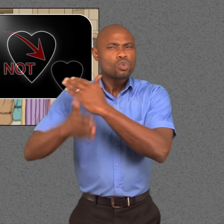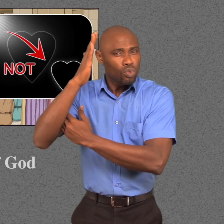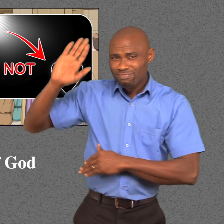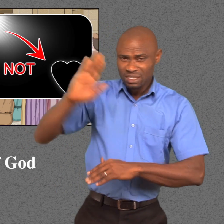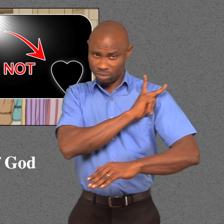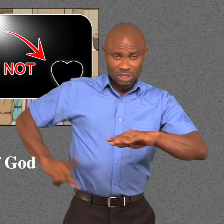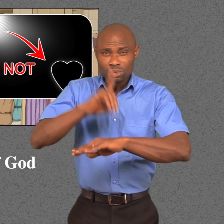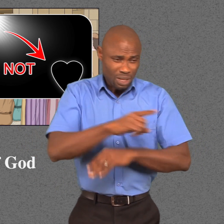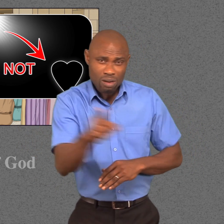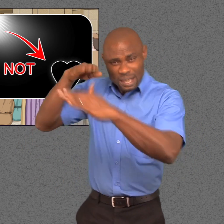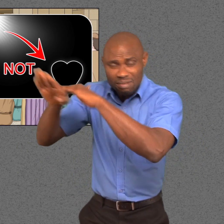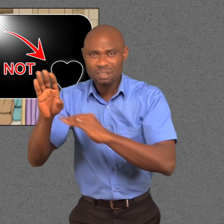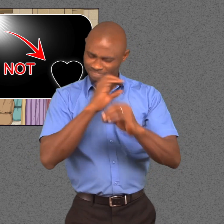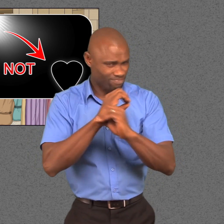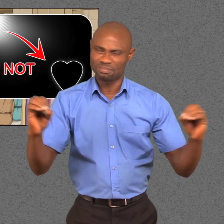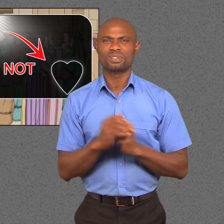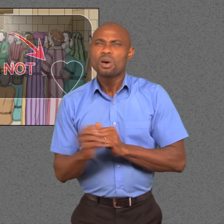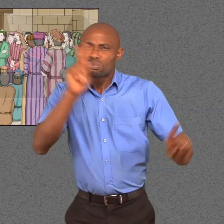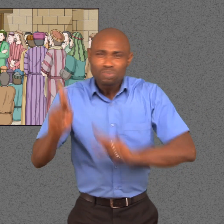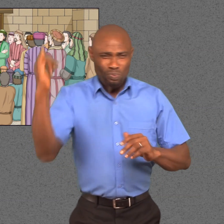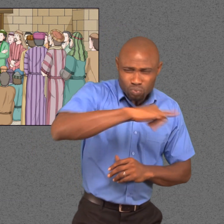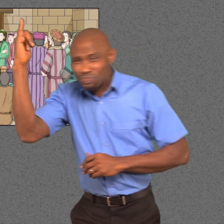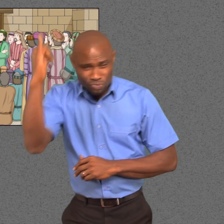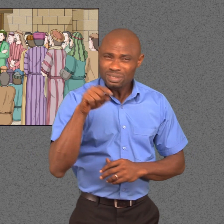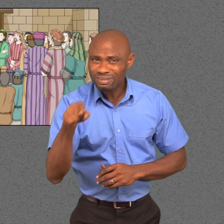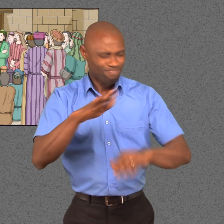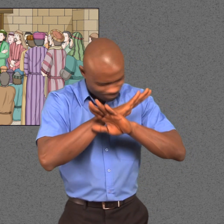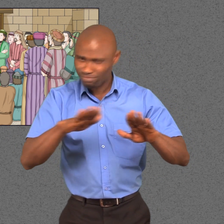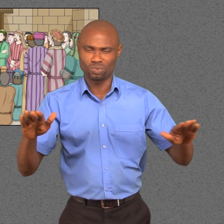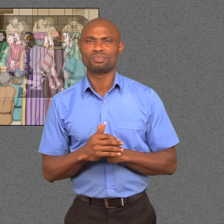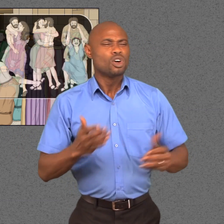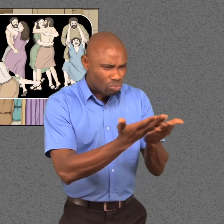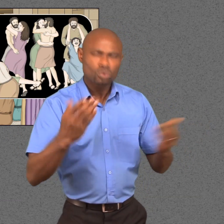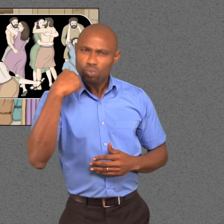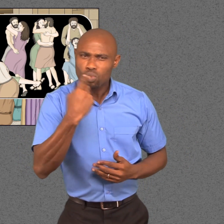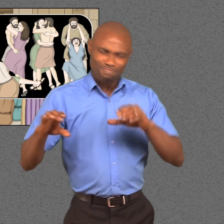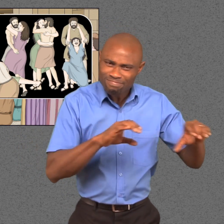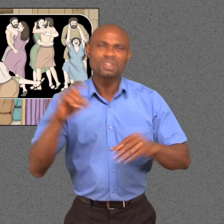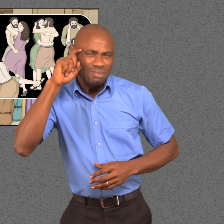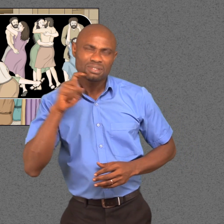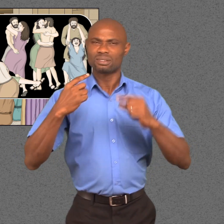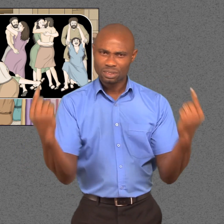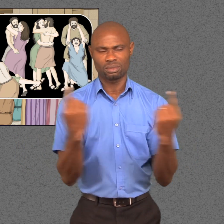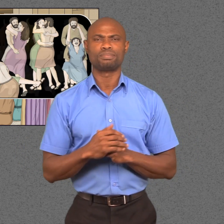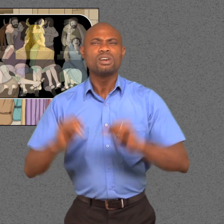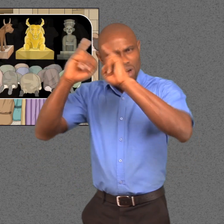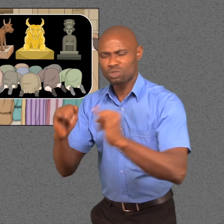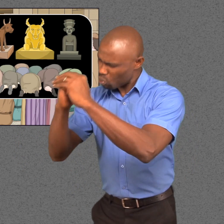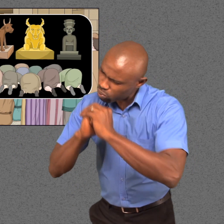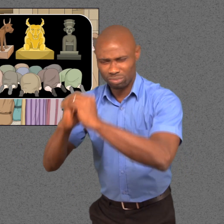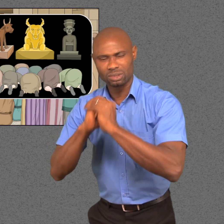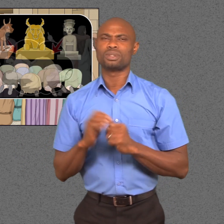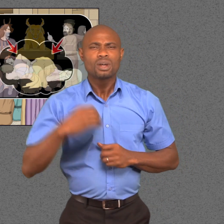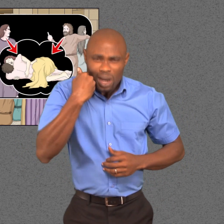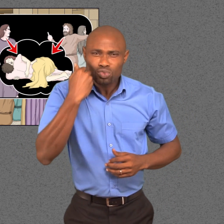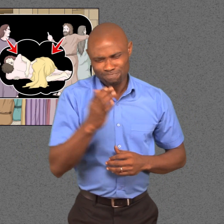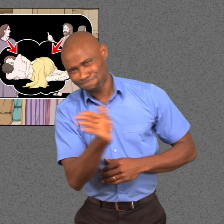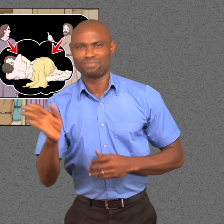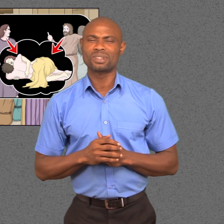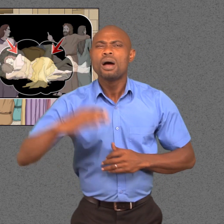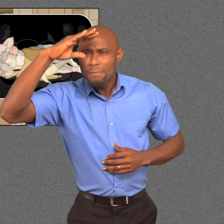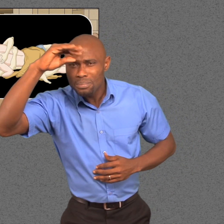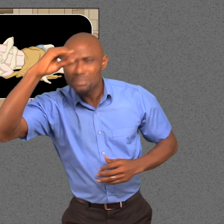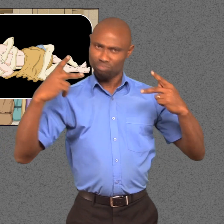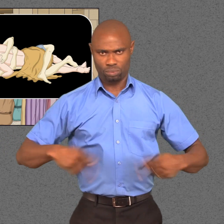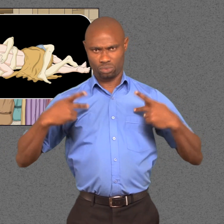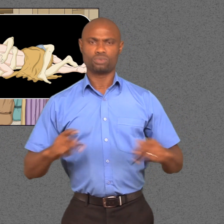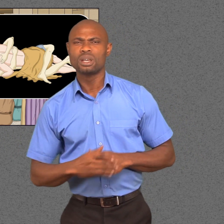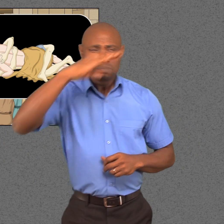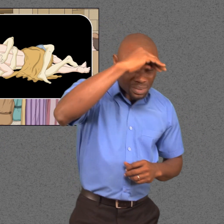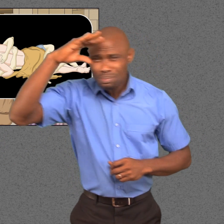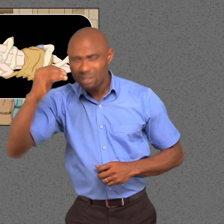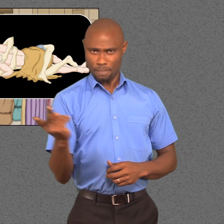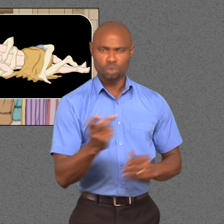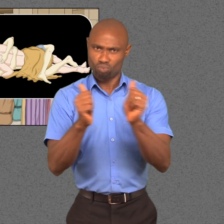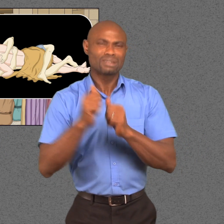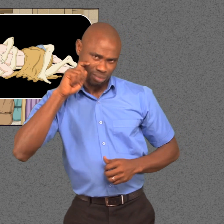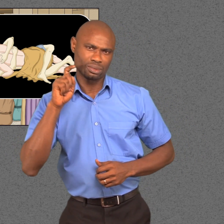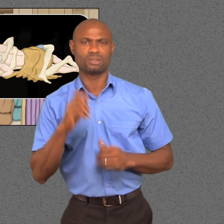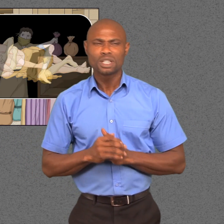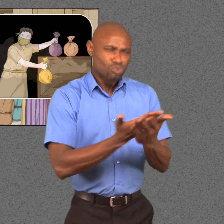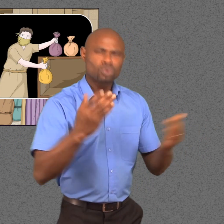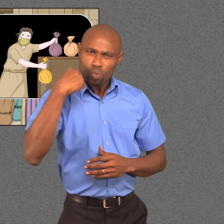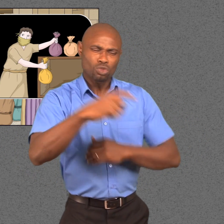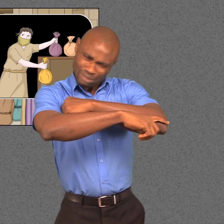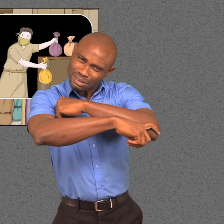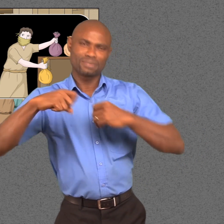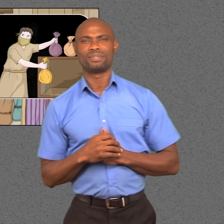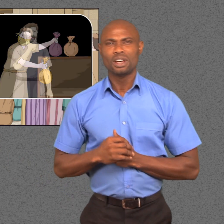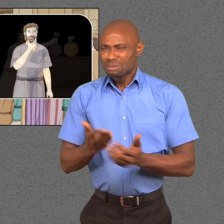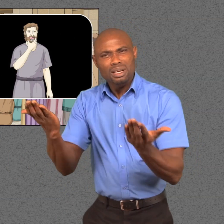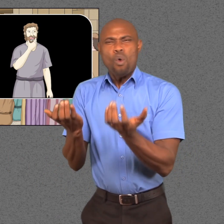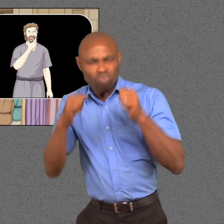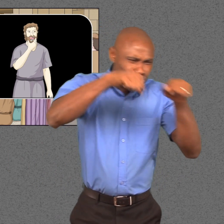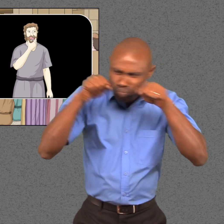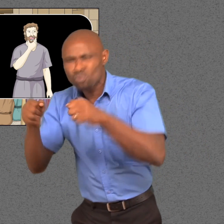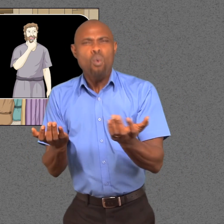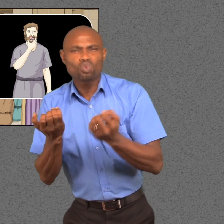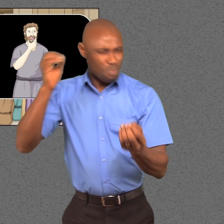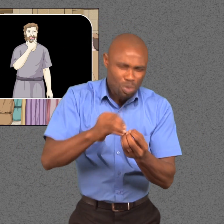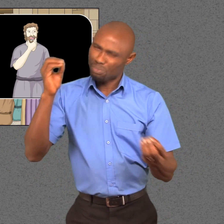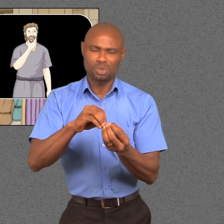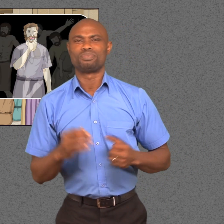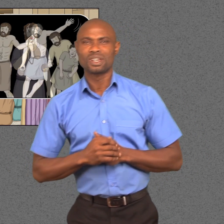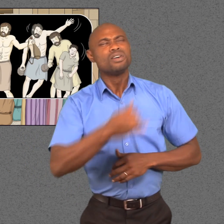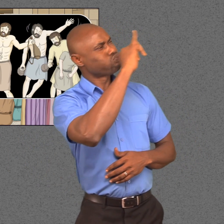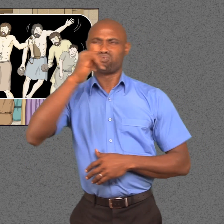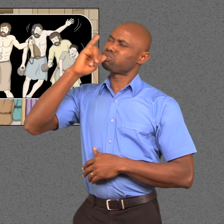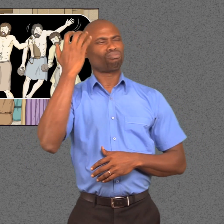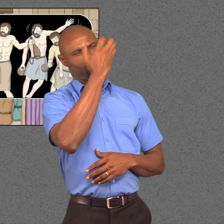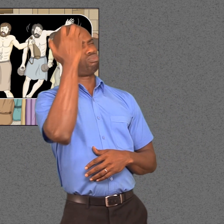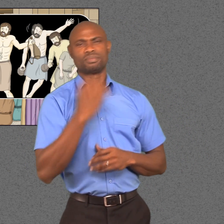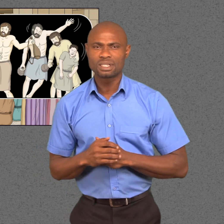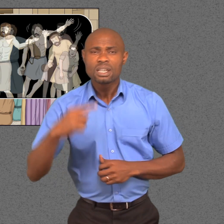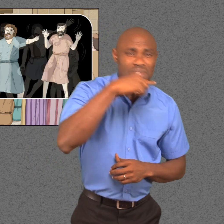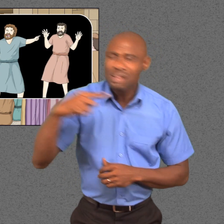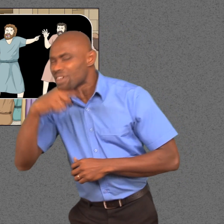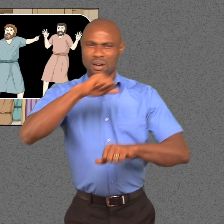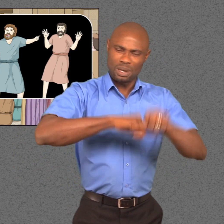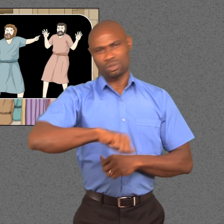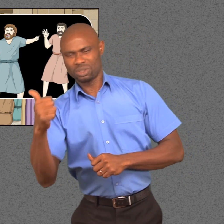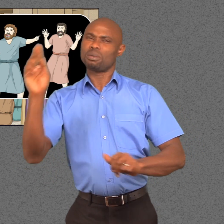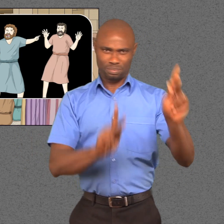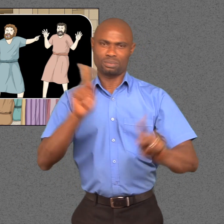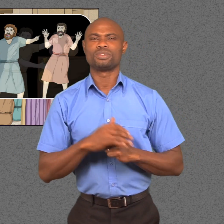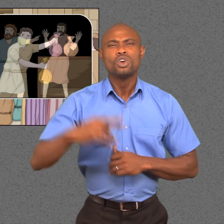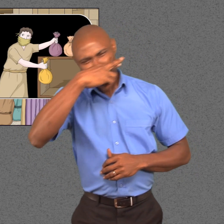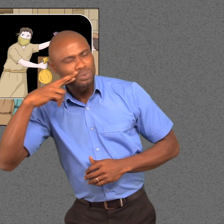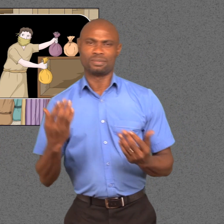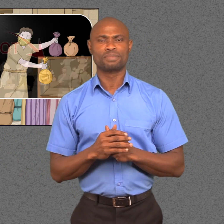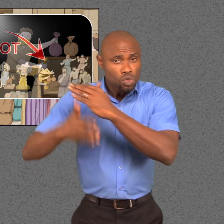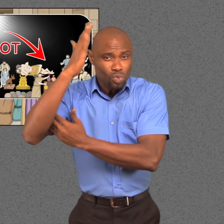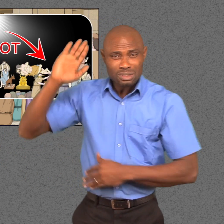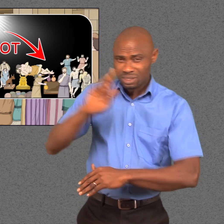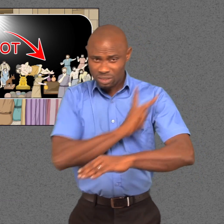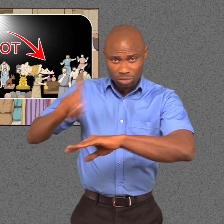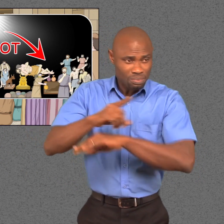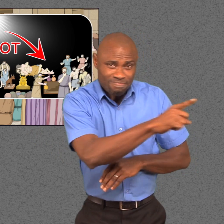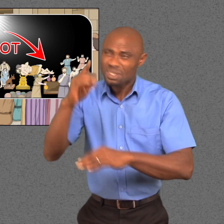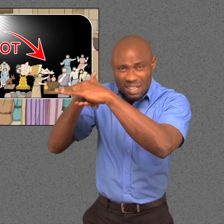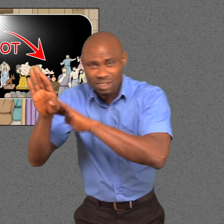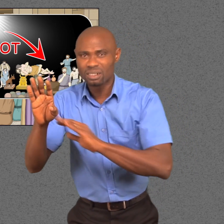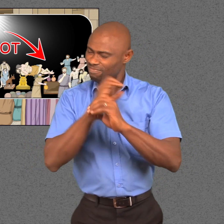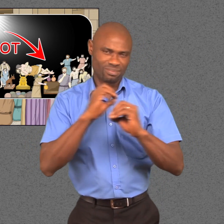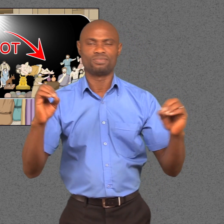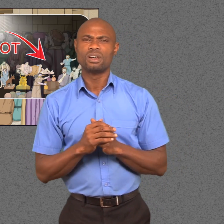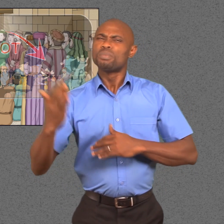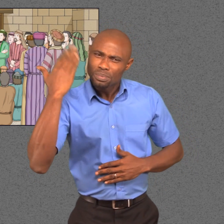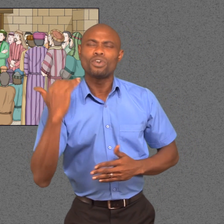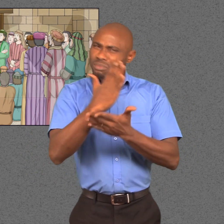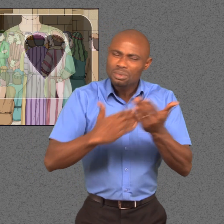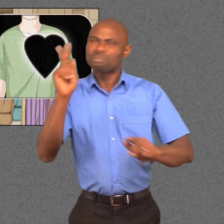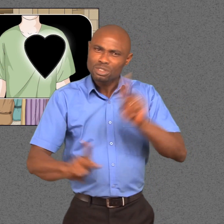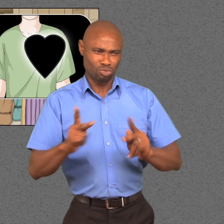Do not be deceived: Neither the sexually immoral, nor idolaters, nor adulterers, nor men who submit to or perform homosexual acts, nor thieves, nor the greedy, nor drunkards, nor verbal abusers, nor swindlers, will inherit the kingdom of God.